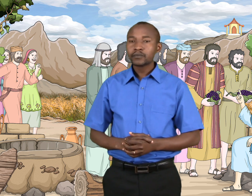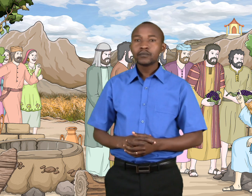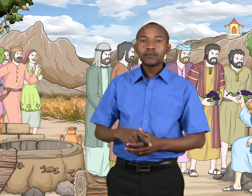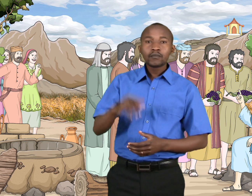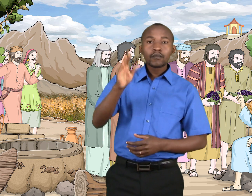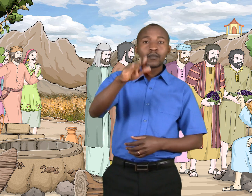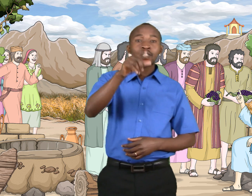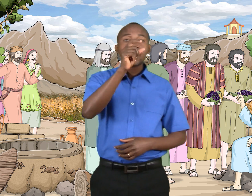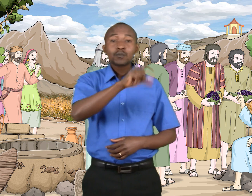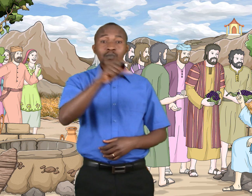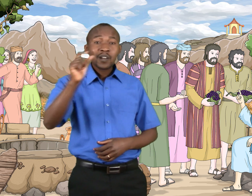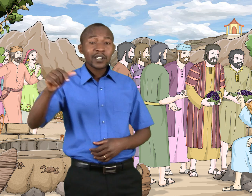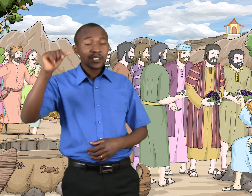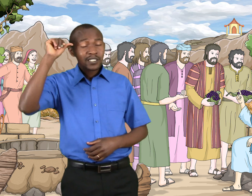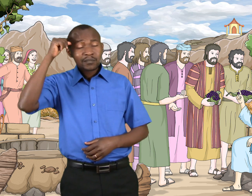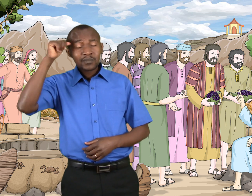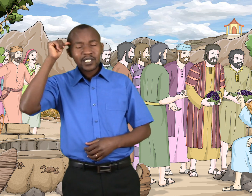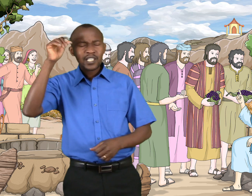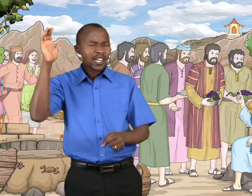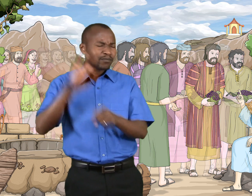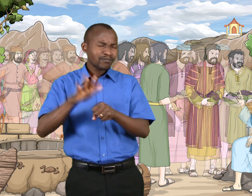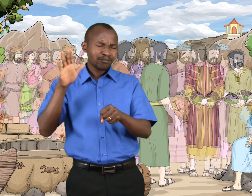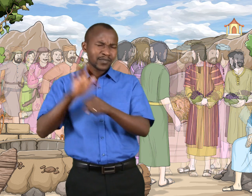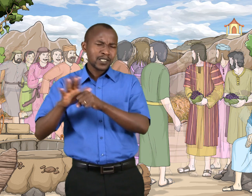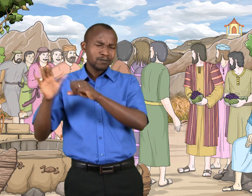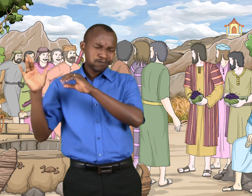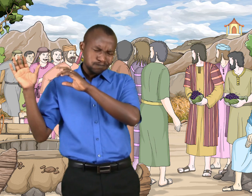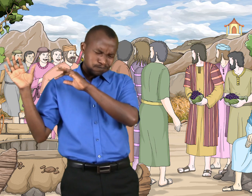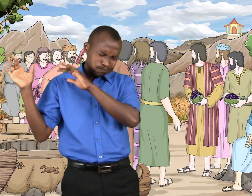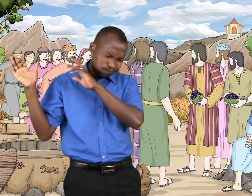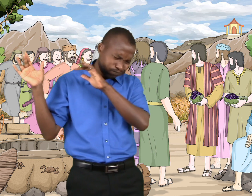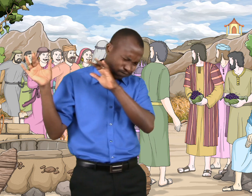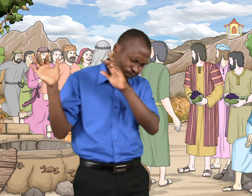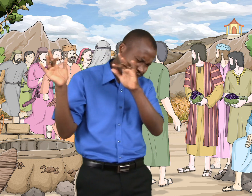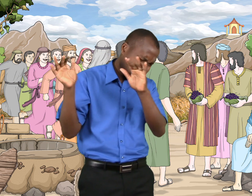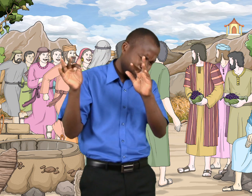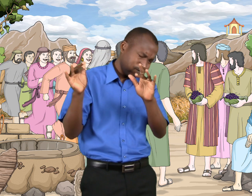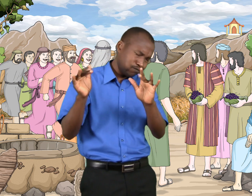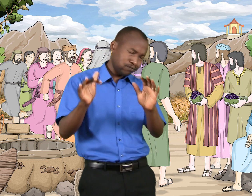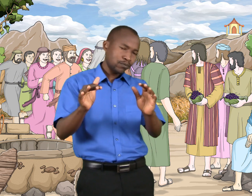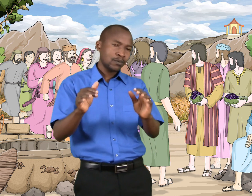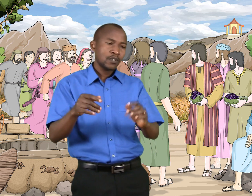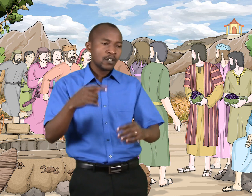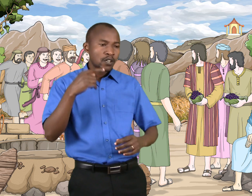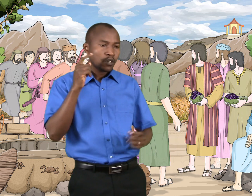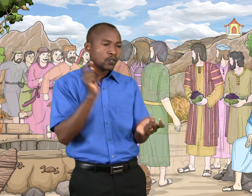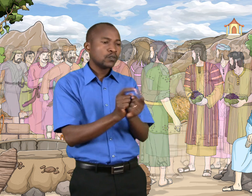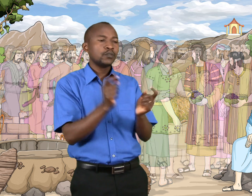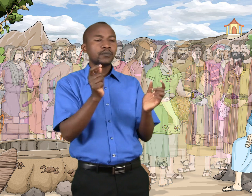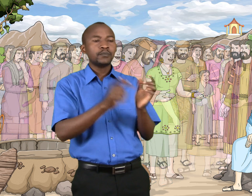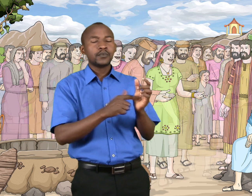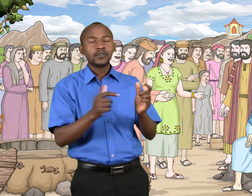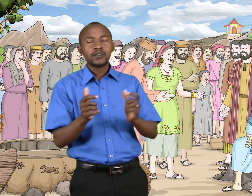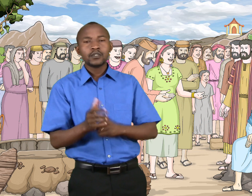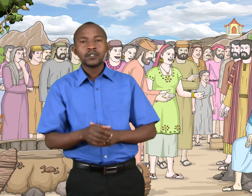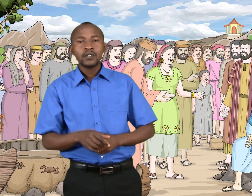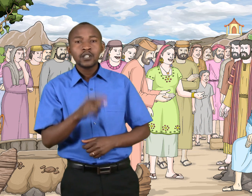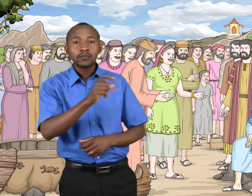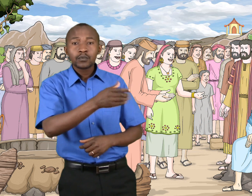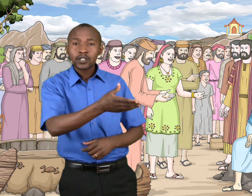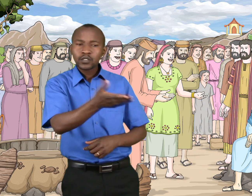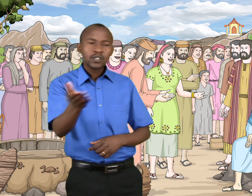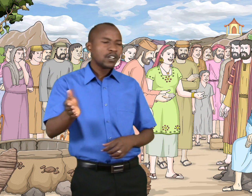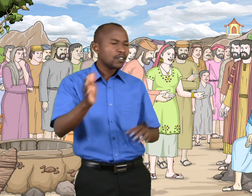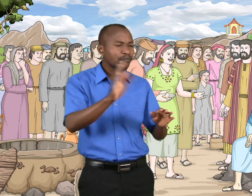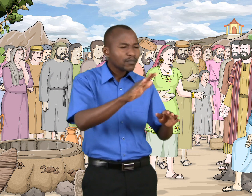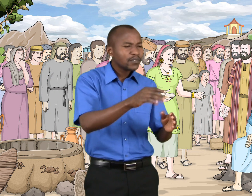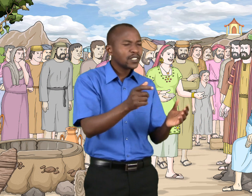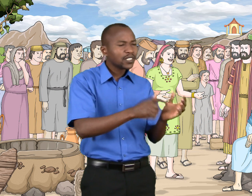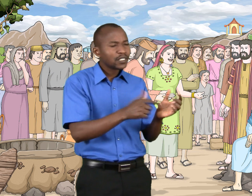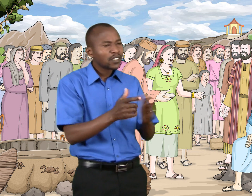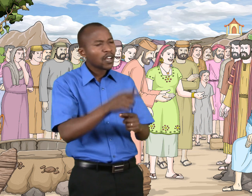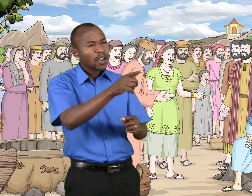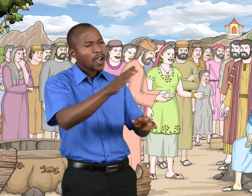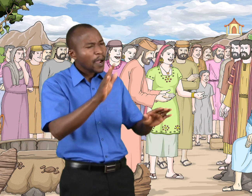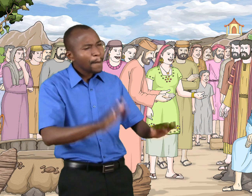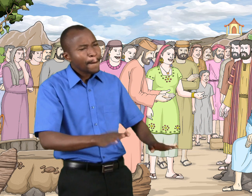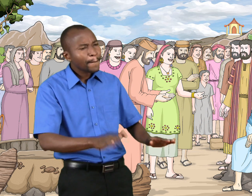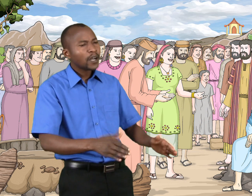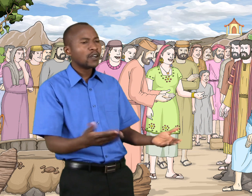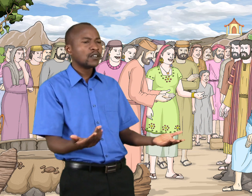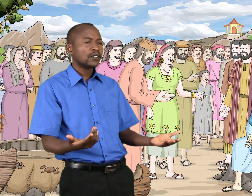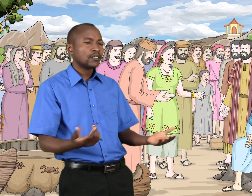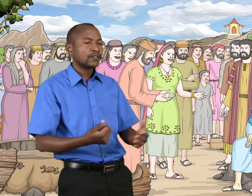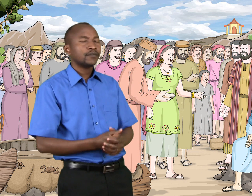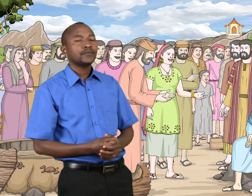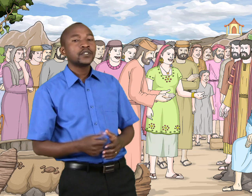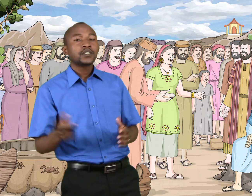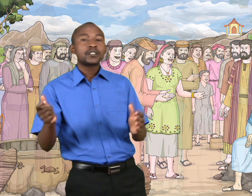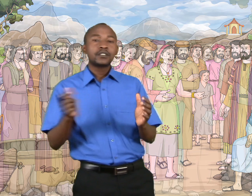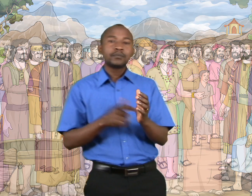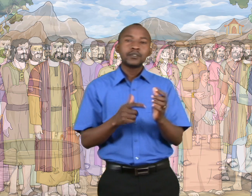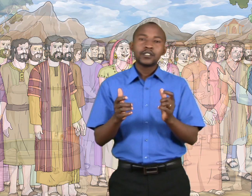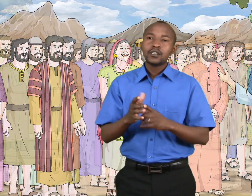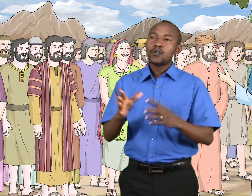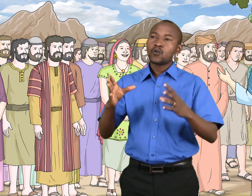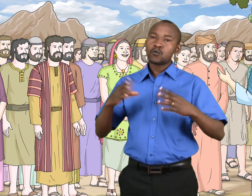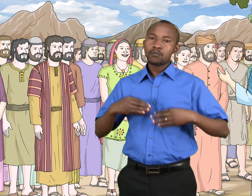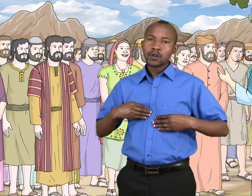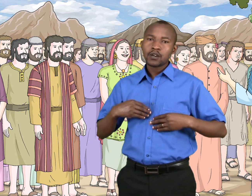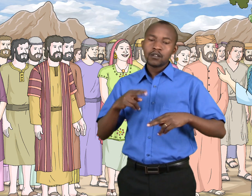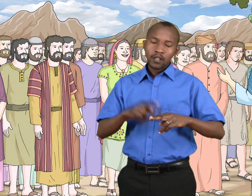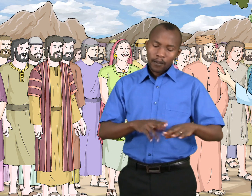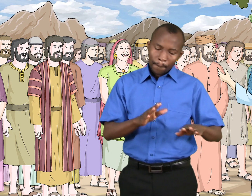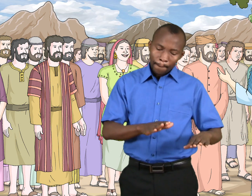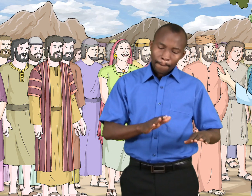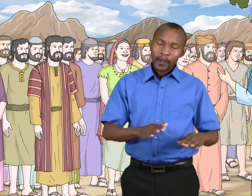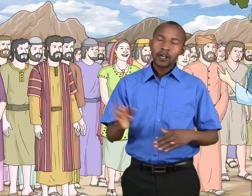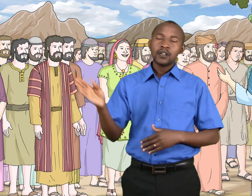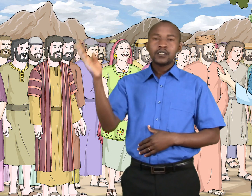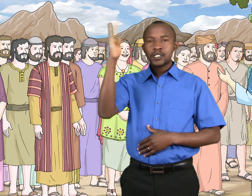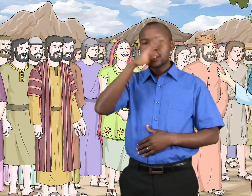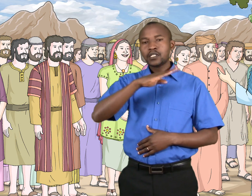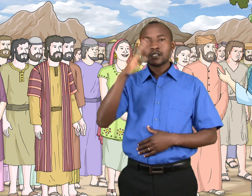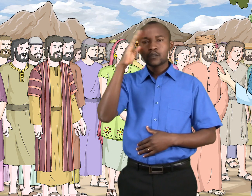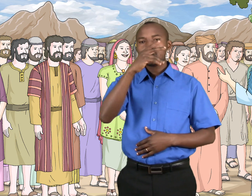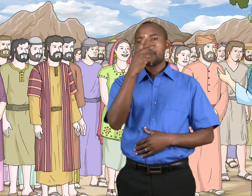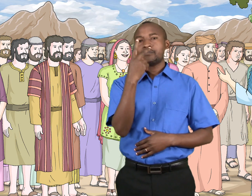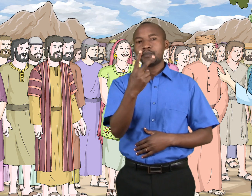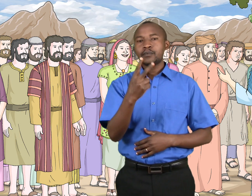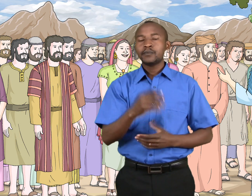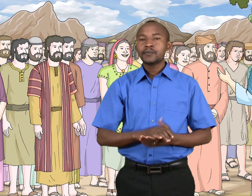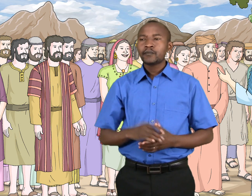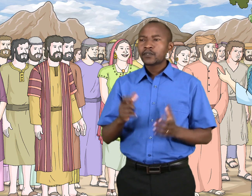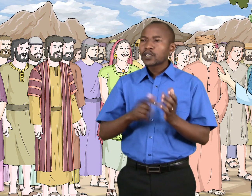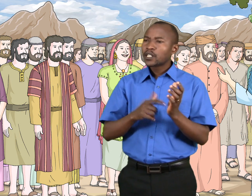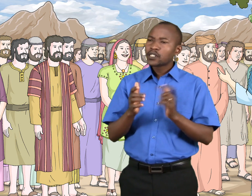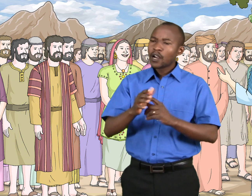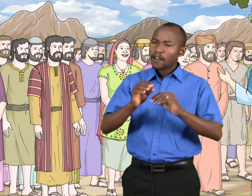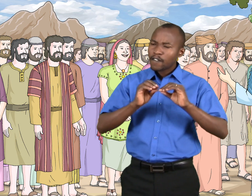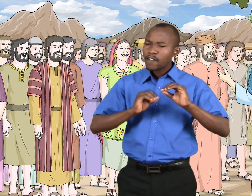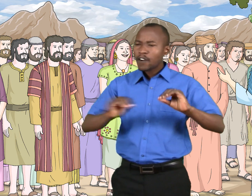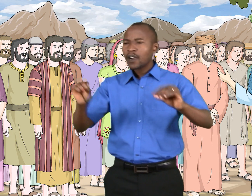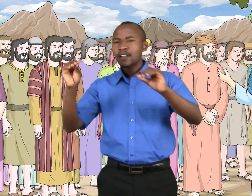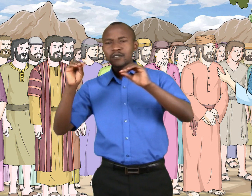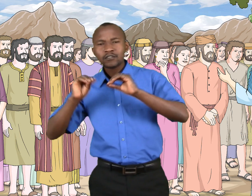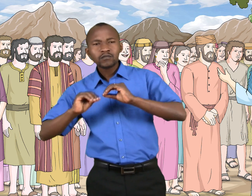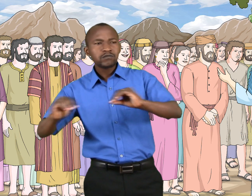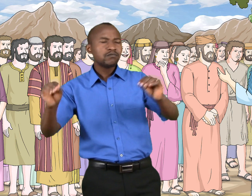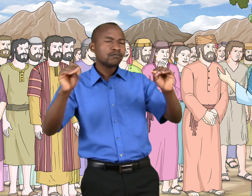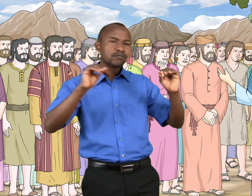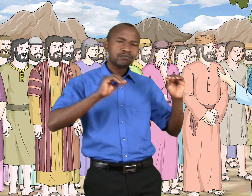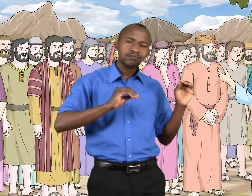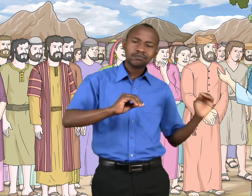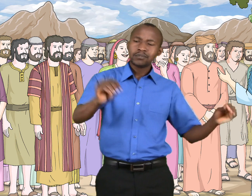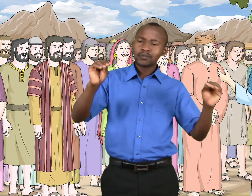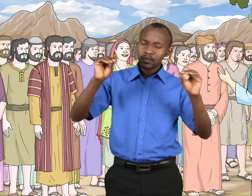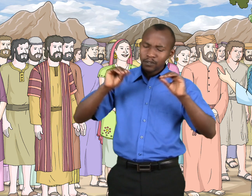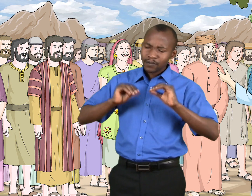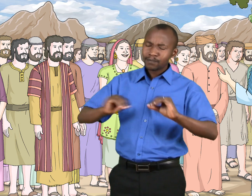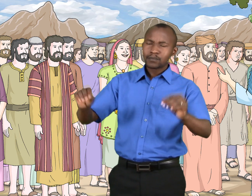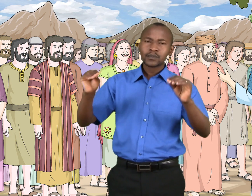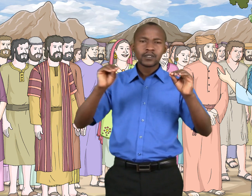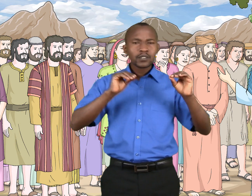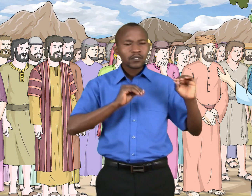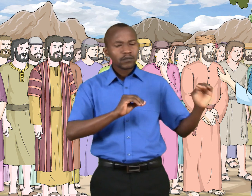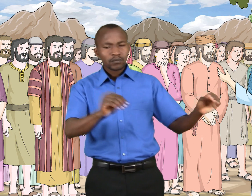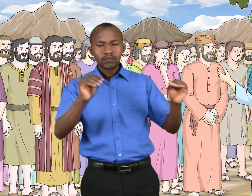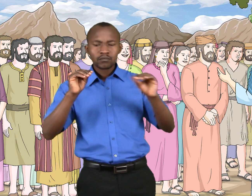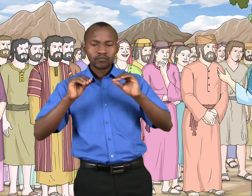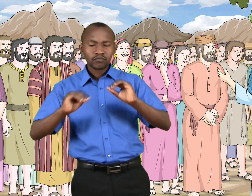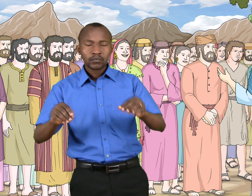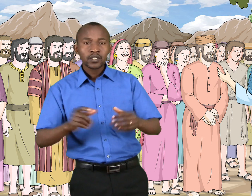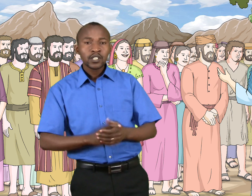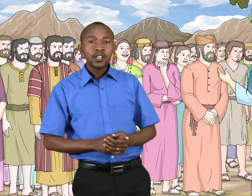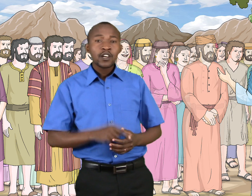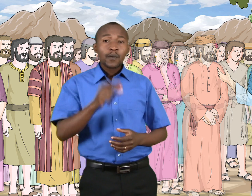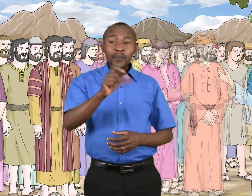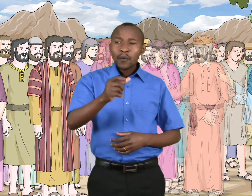So when the Samaritans came to Him, they asked Him to stay with them, and He stayed two days. And many more believed because of His message.